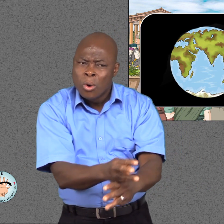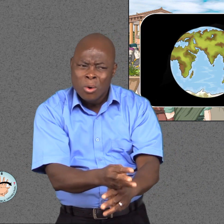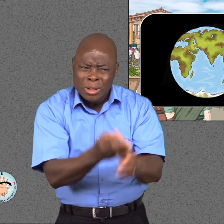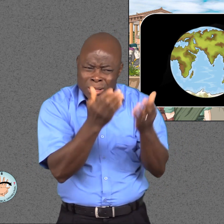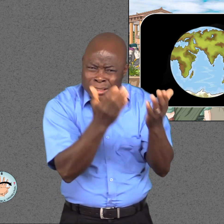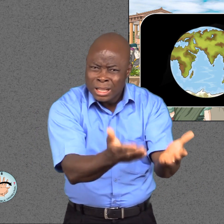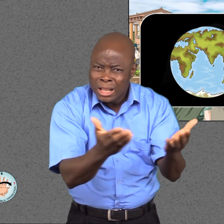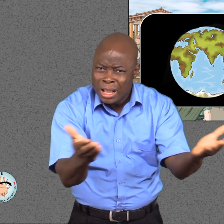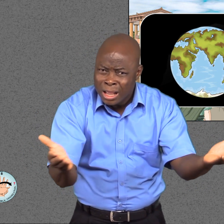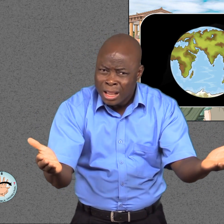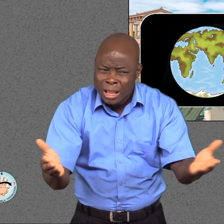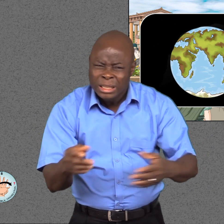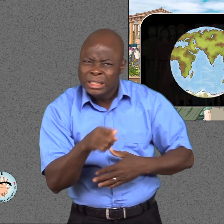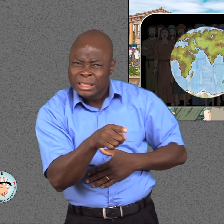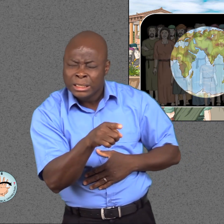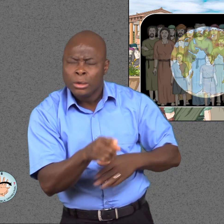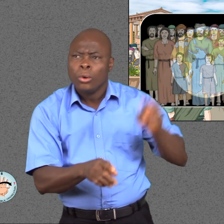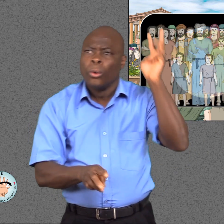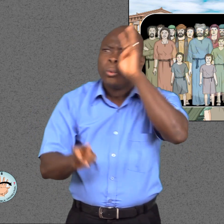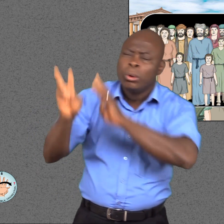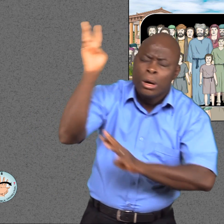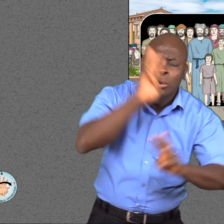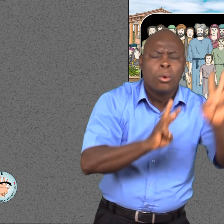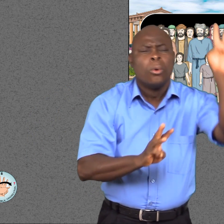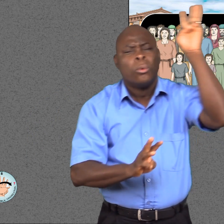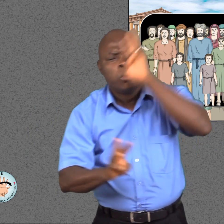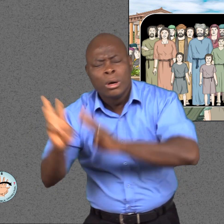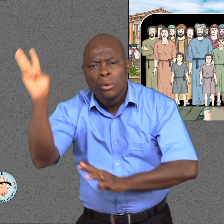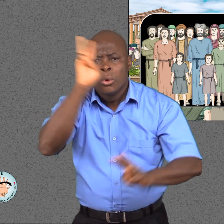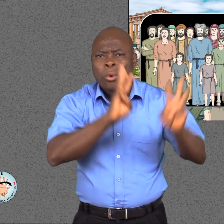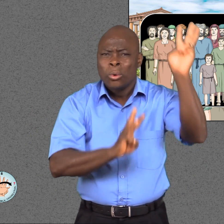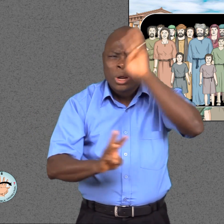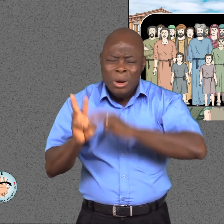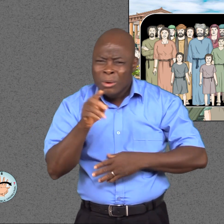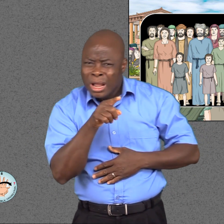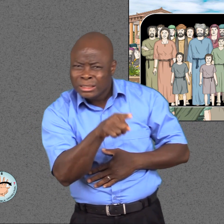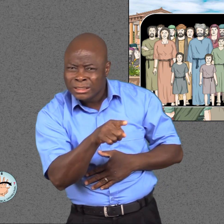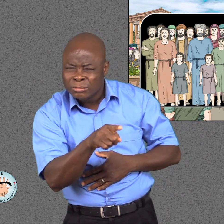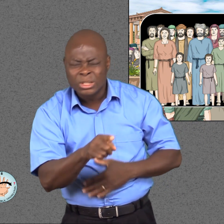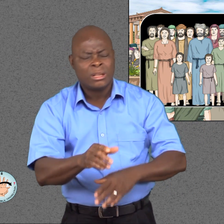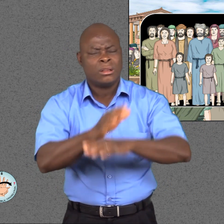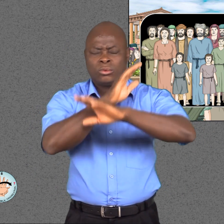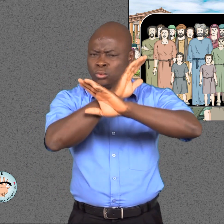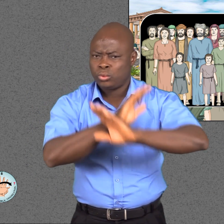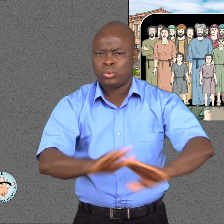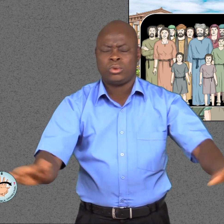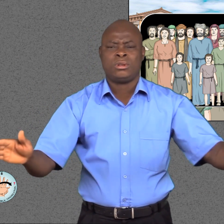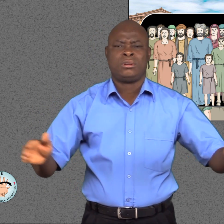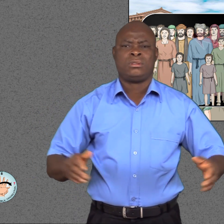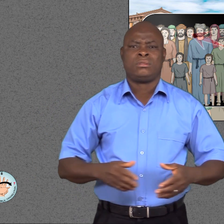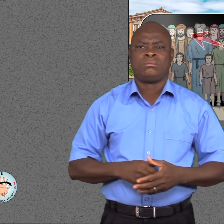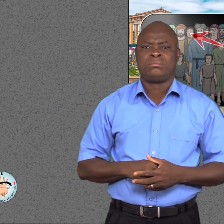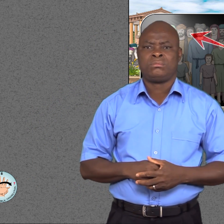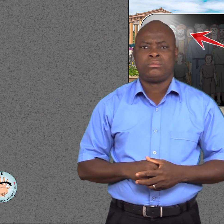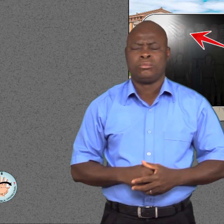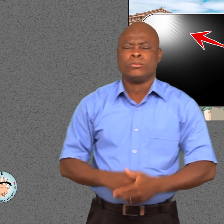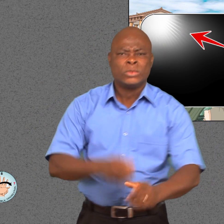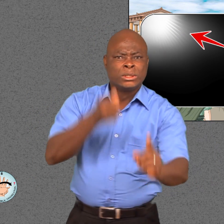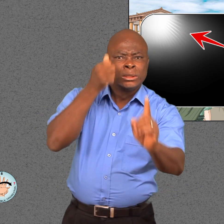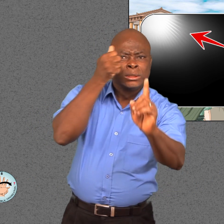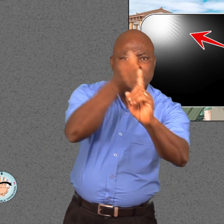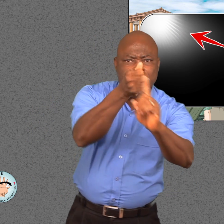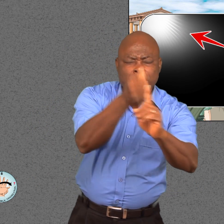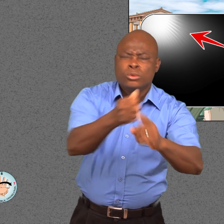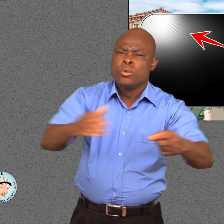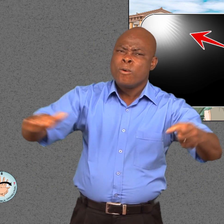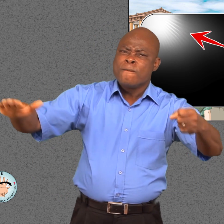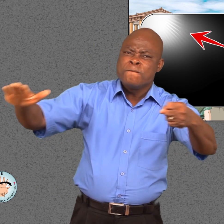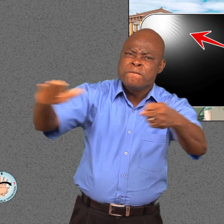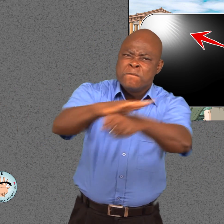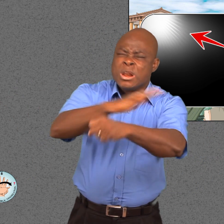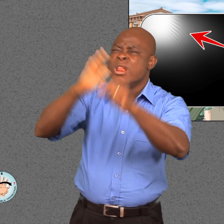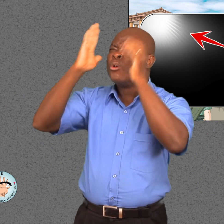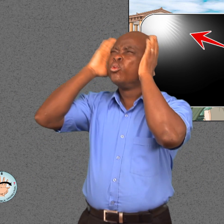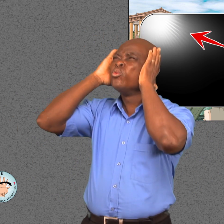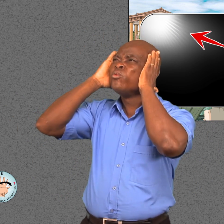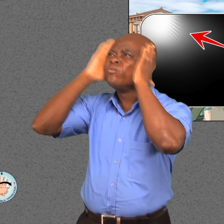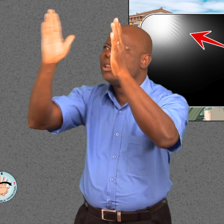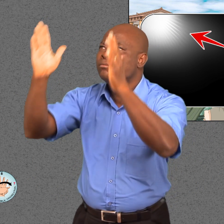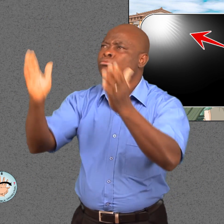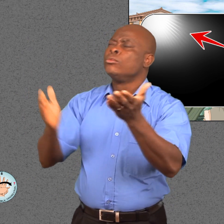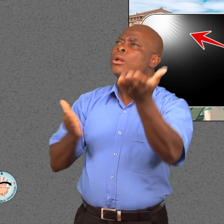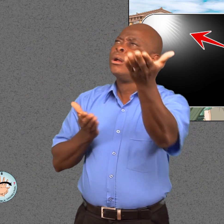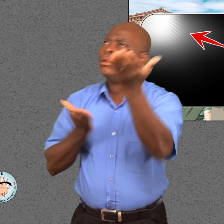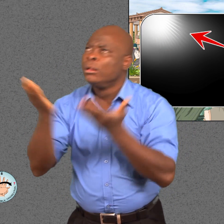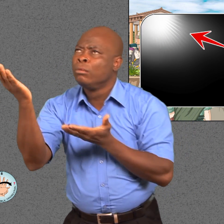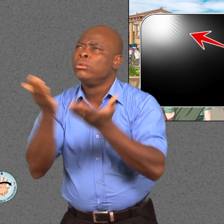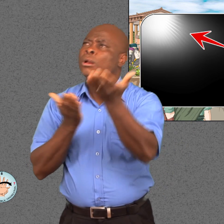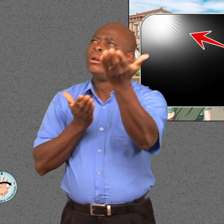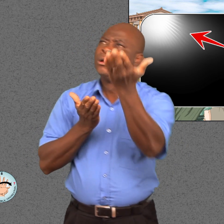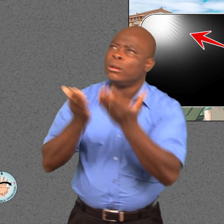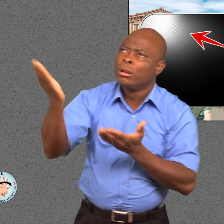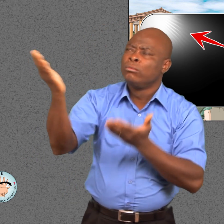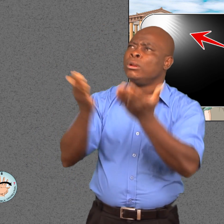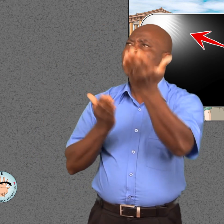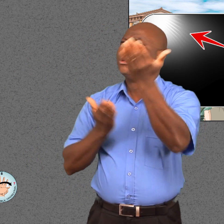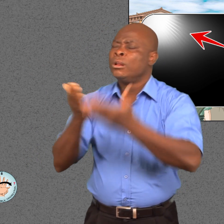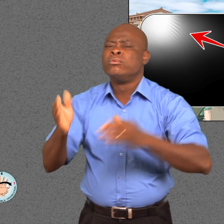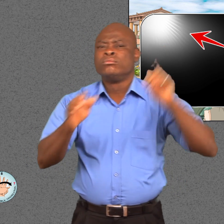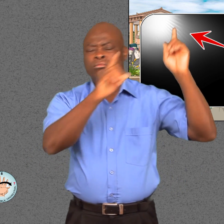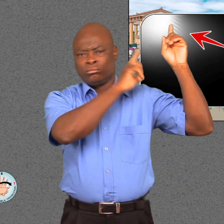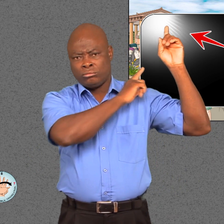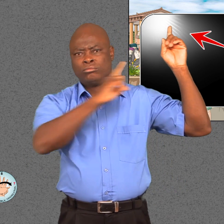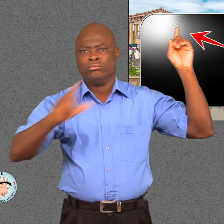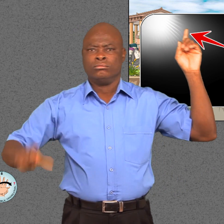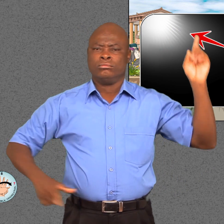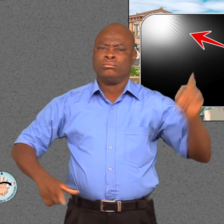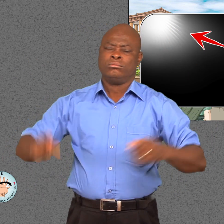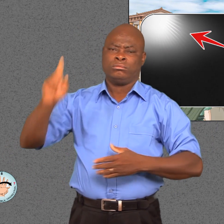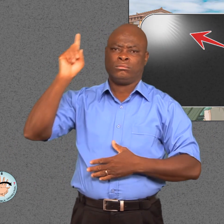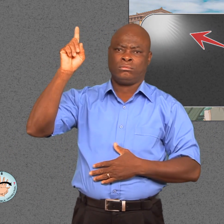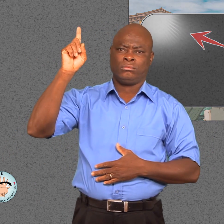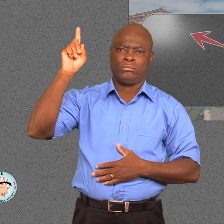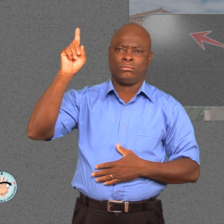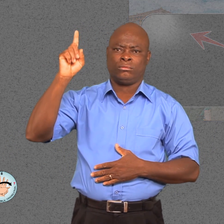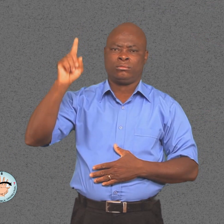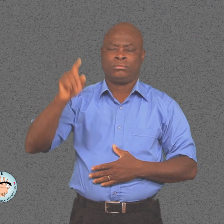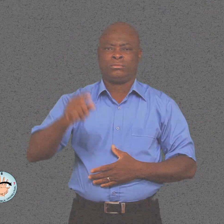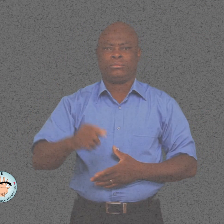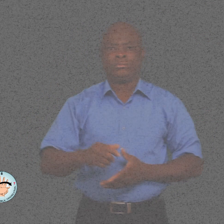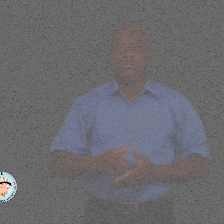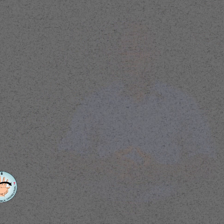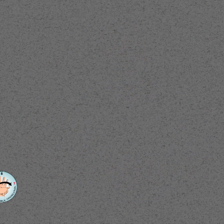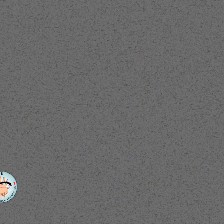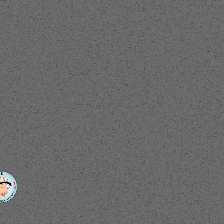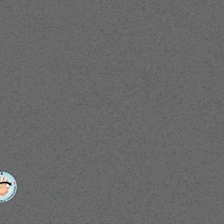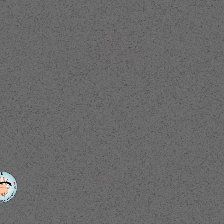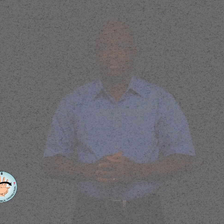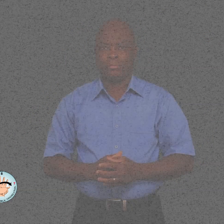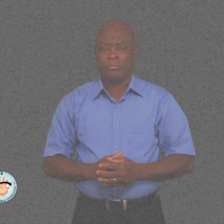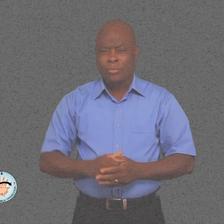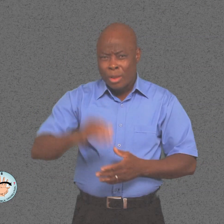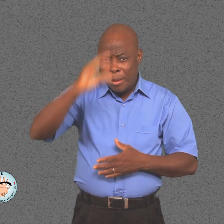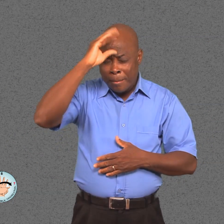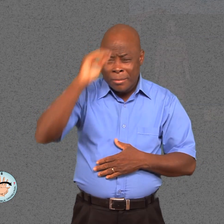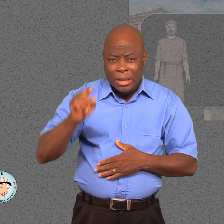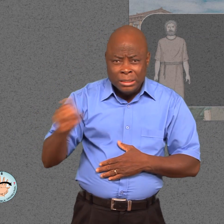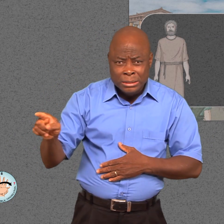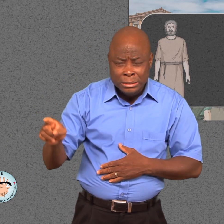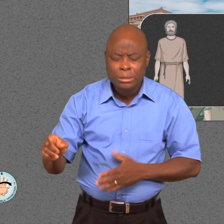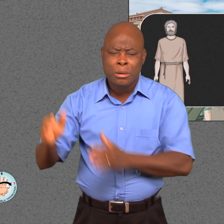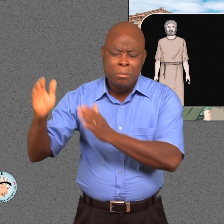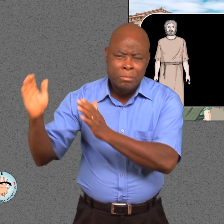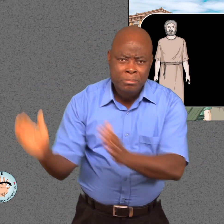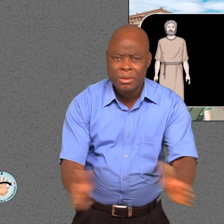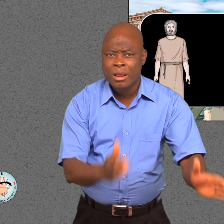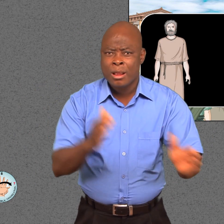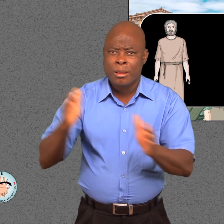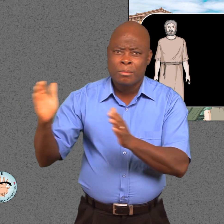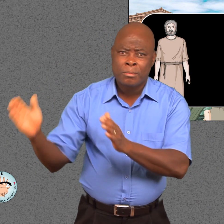I am saying this for your own good, not to restrict you, but in order to promote proper decorum and undivided devotion to the Lord.